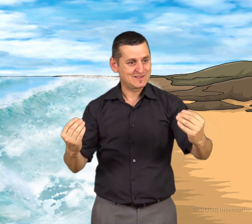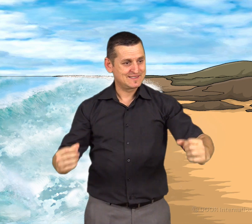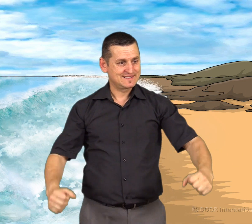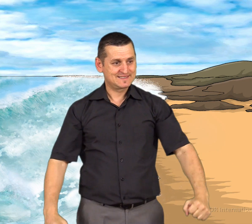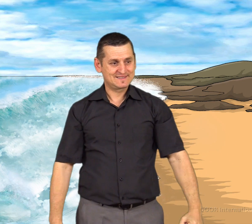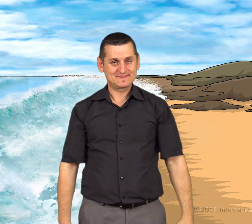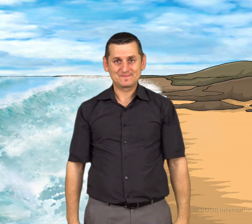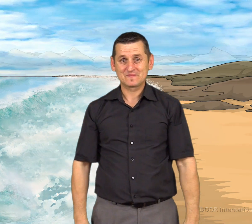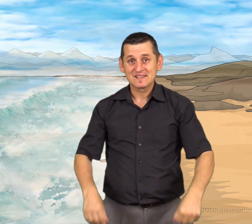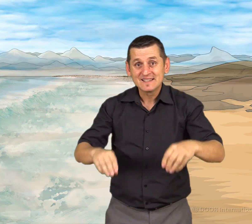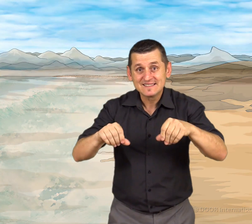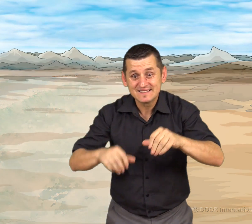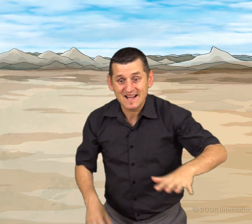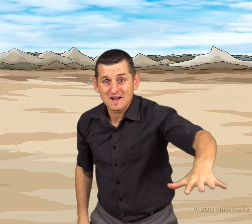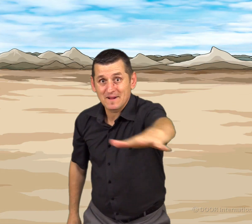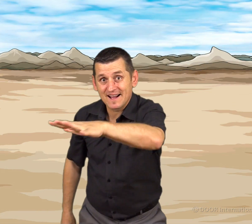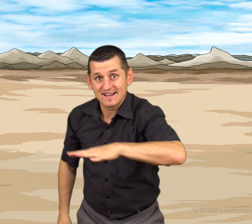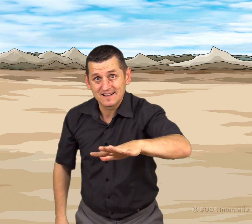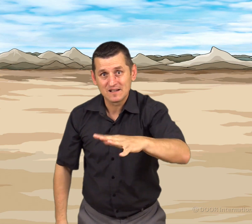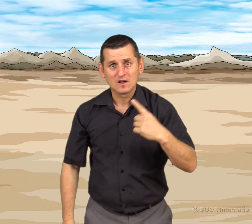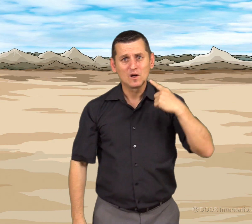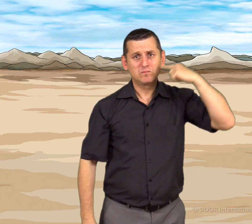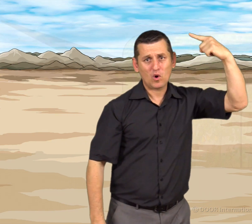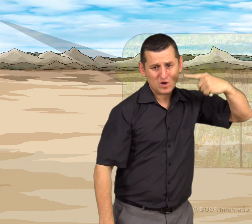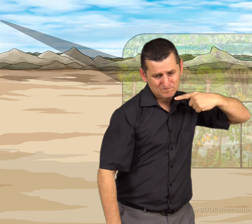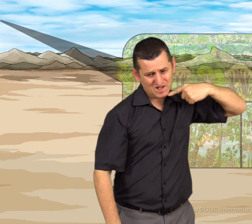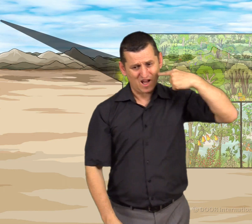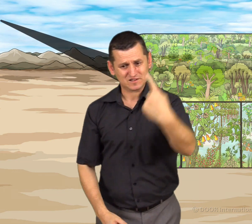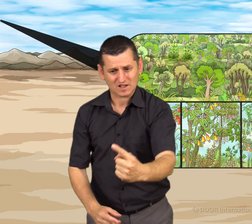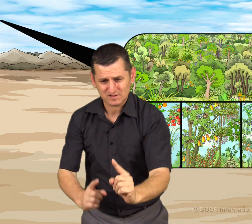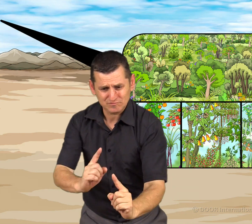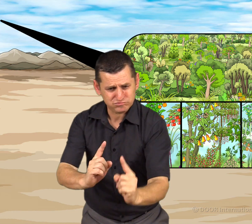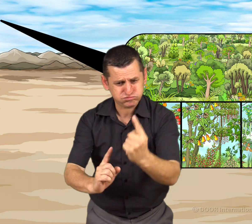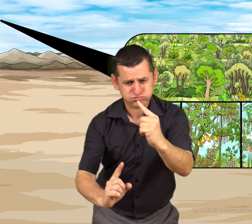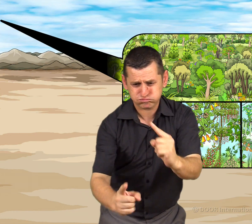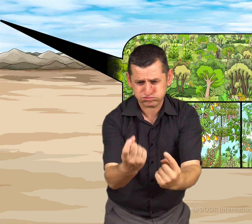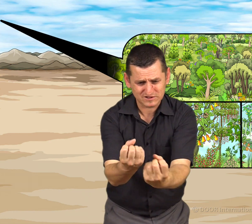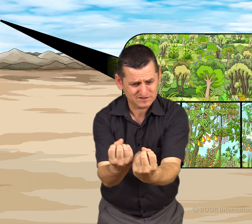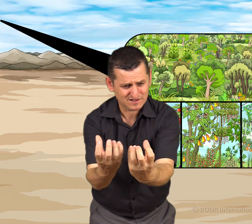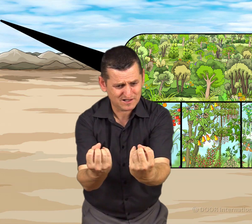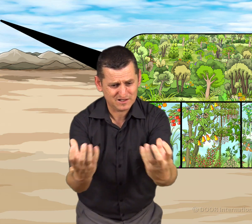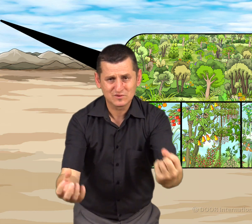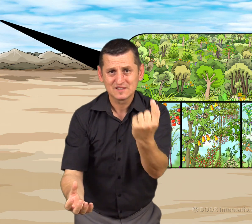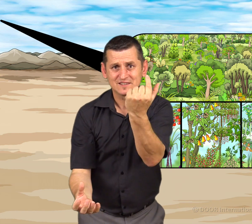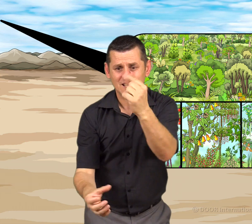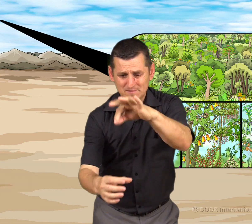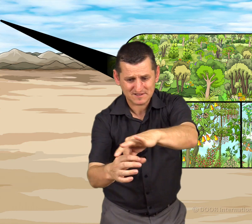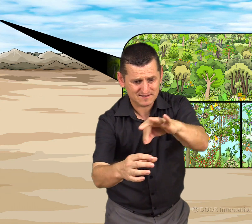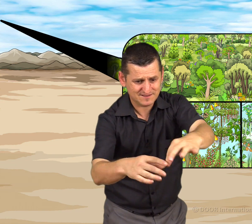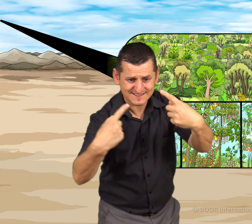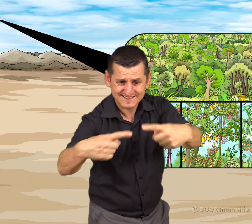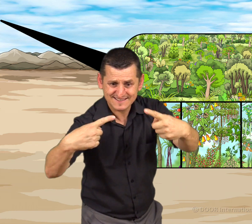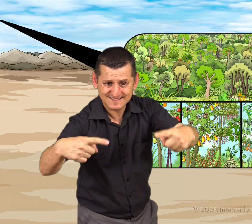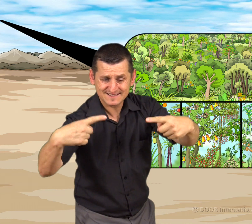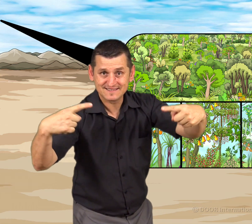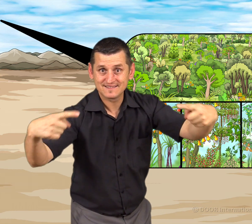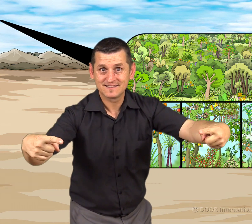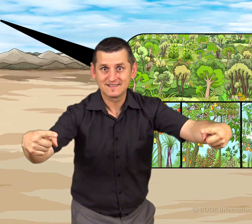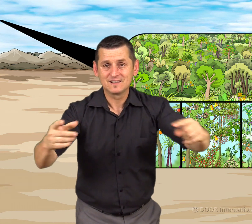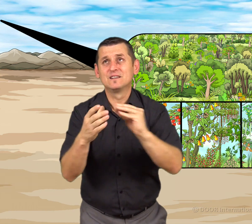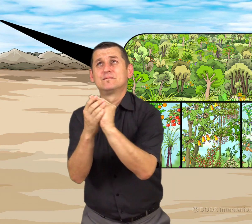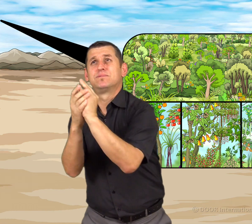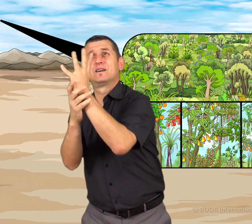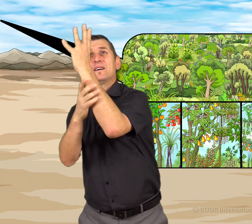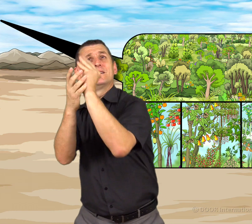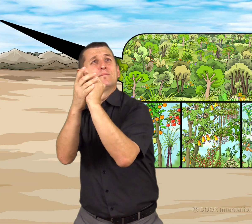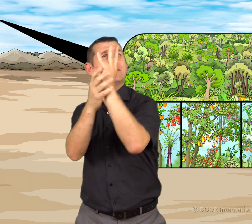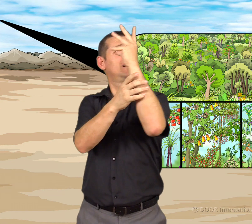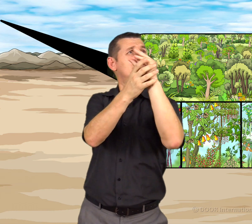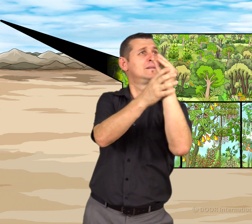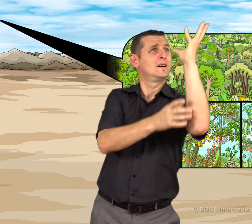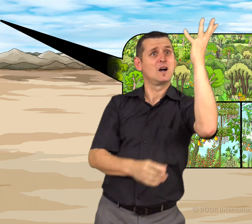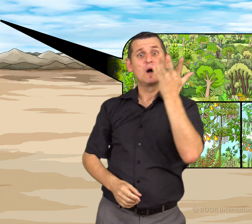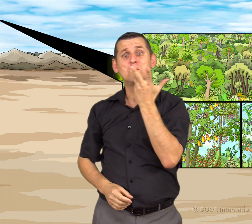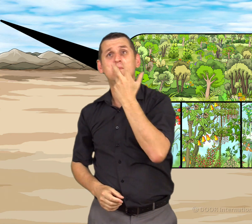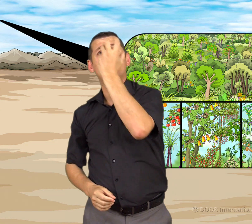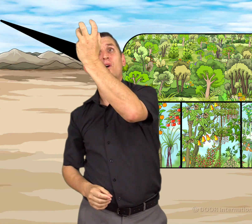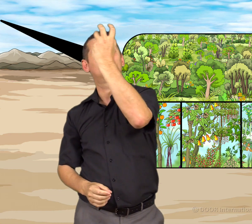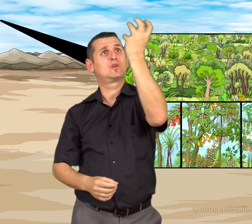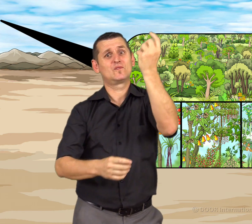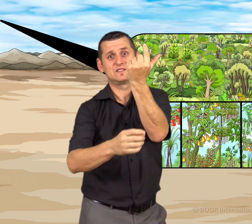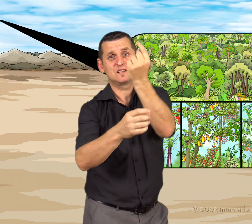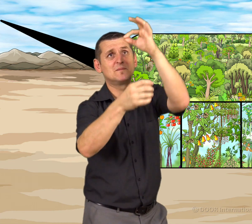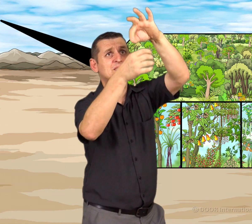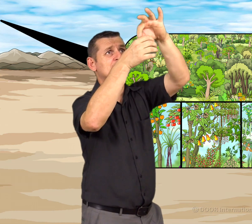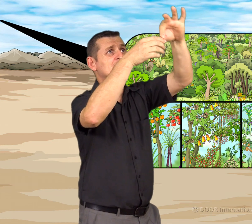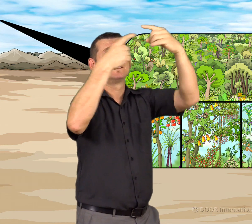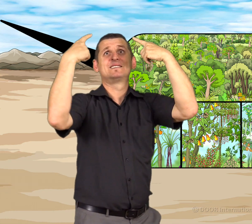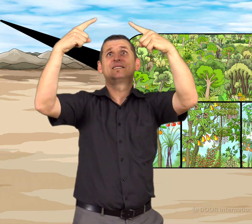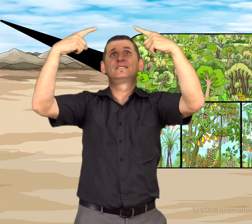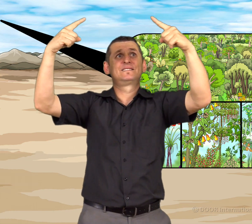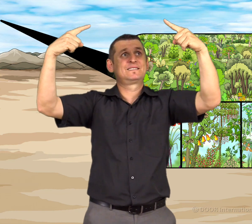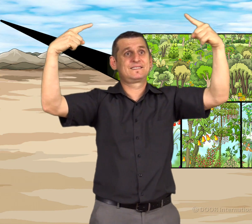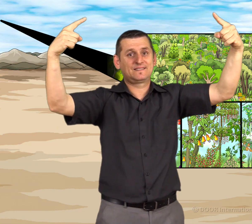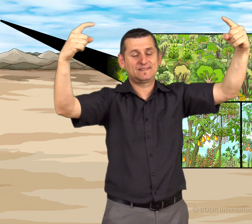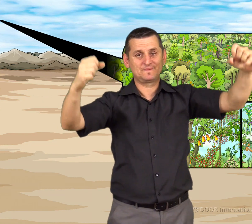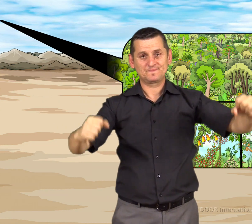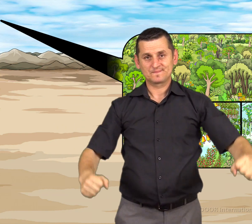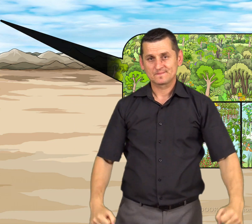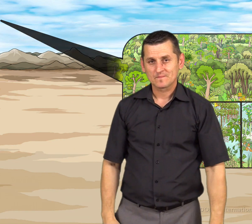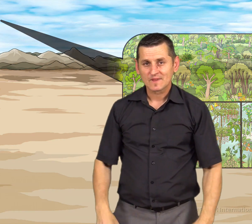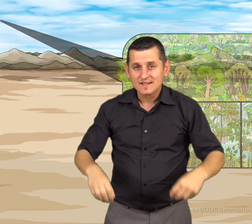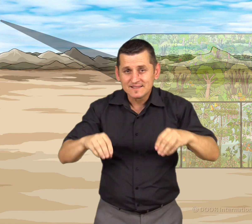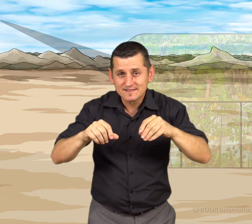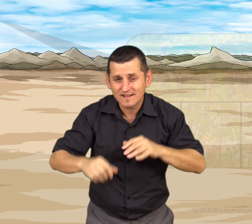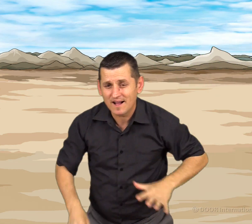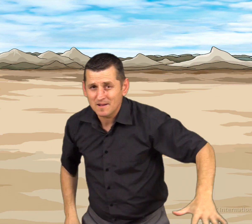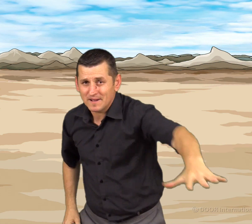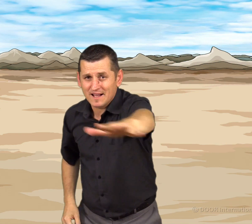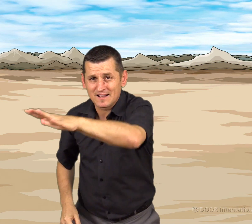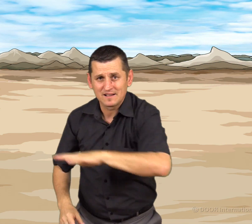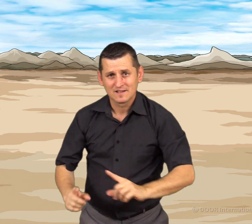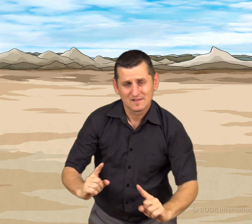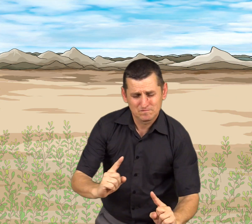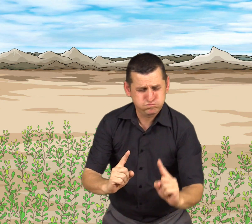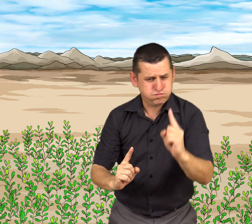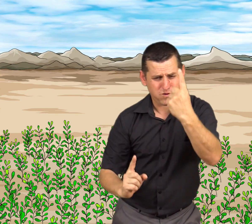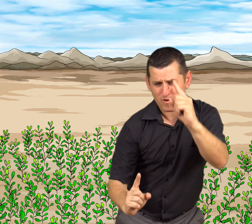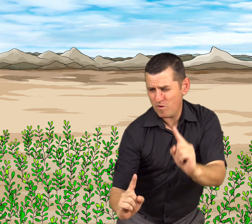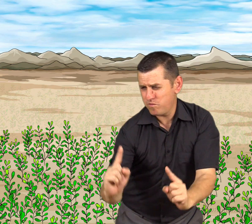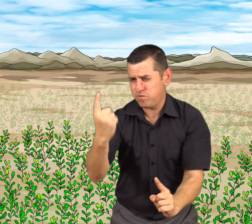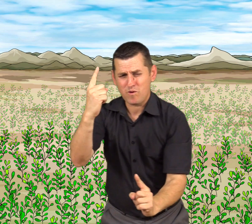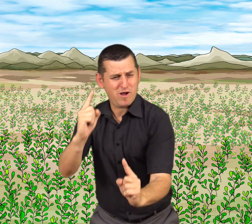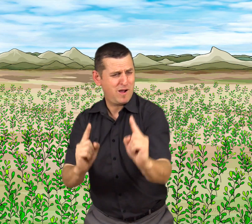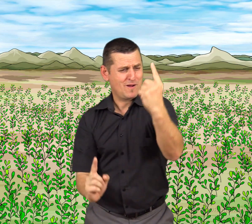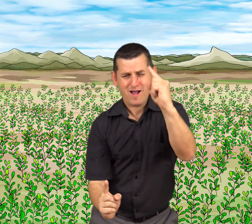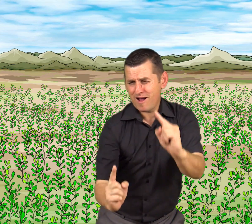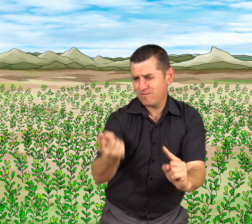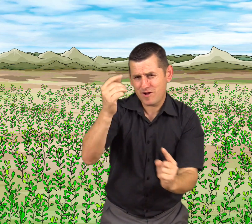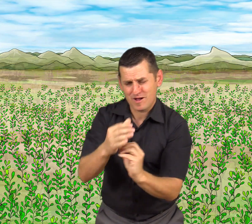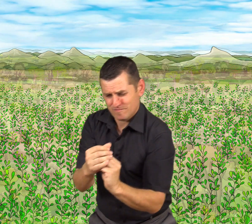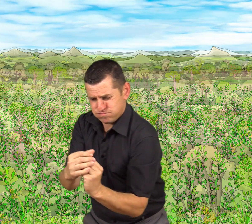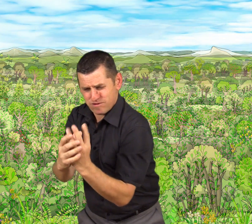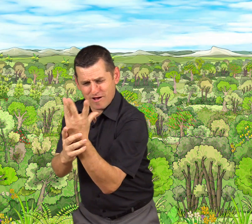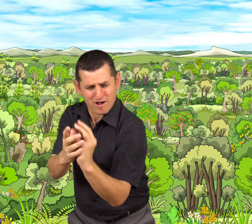Then God said, “Let the earth bring forth vegetation: seed-bearing plants and fruit trees, each bearing fruit with seed according to its kind.” And it was so.